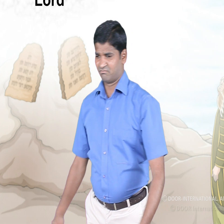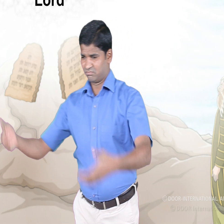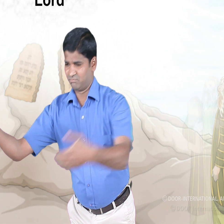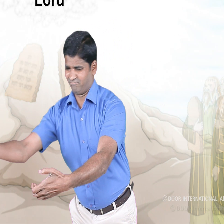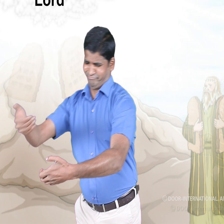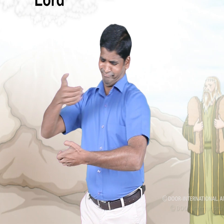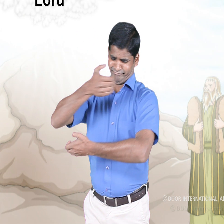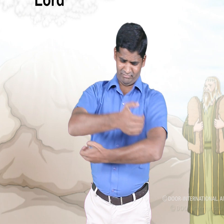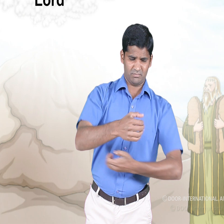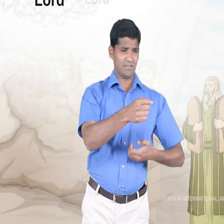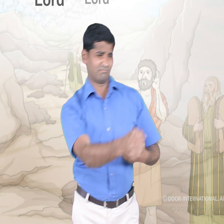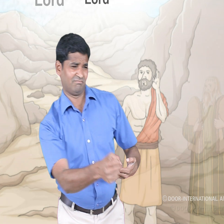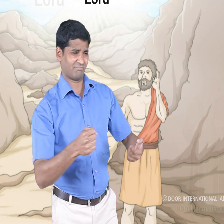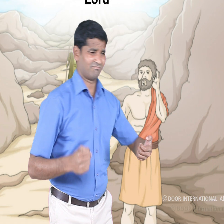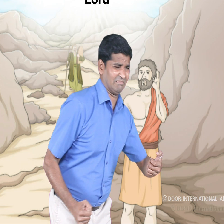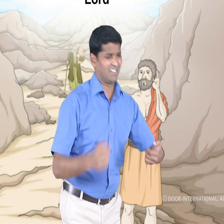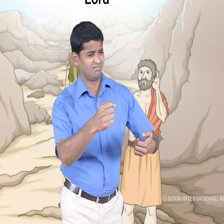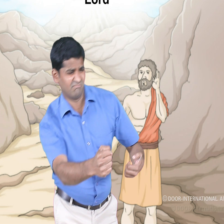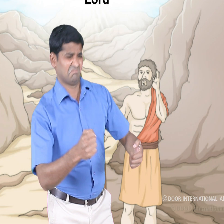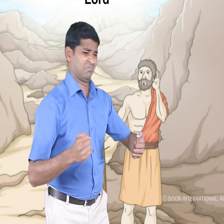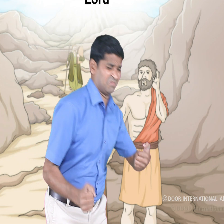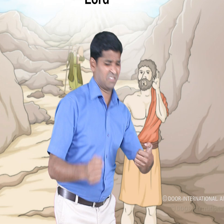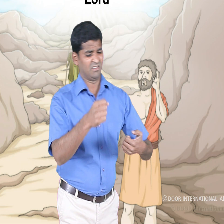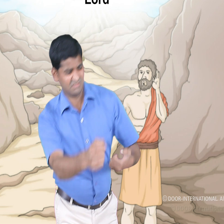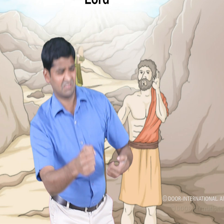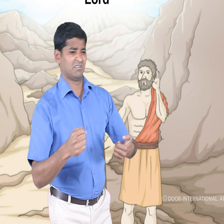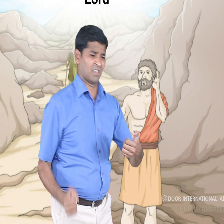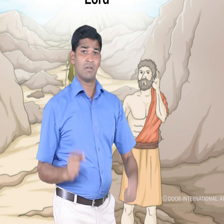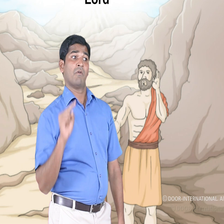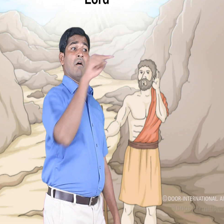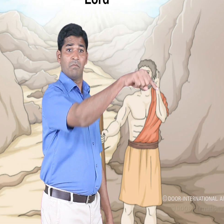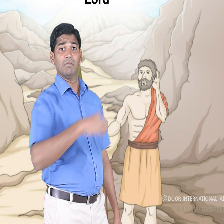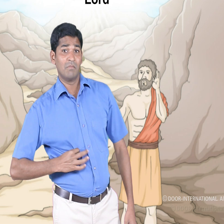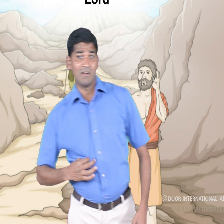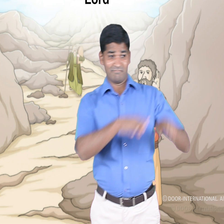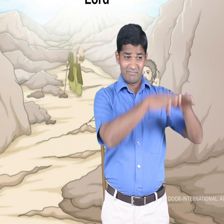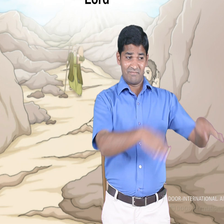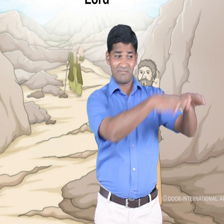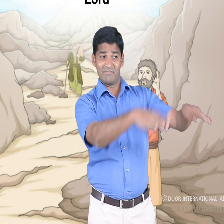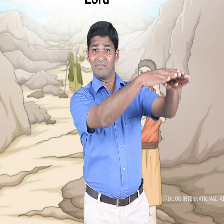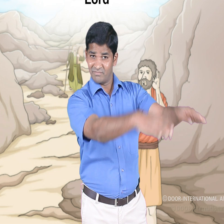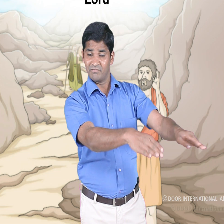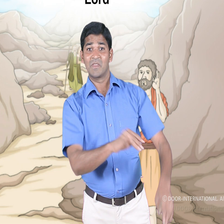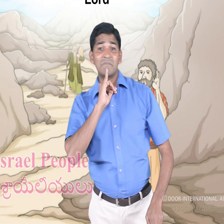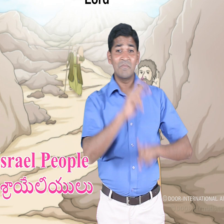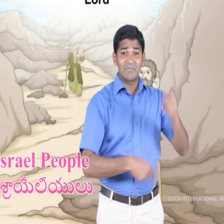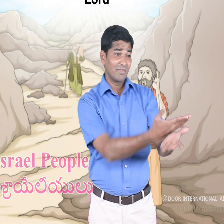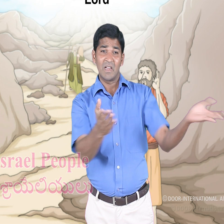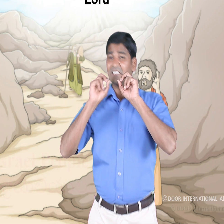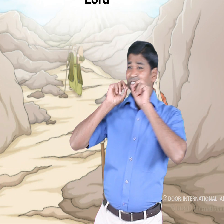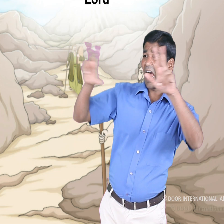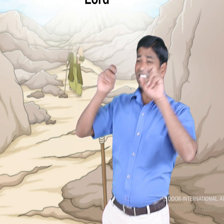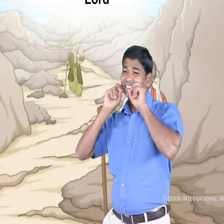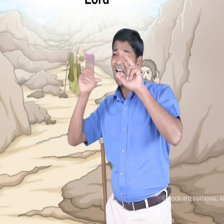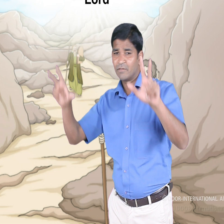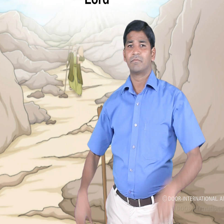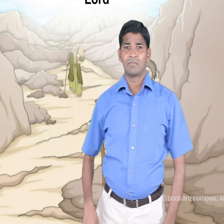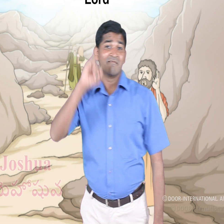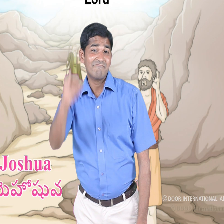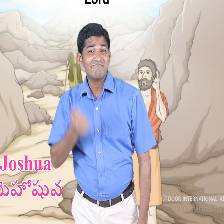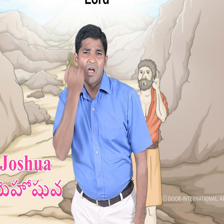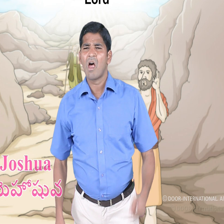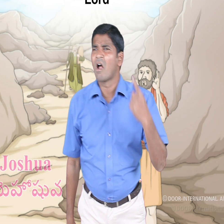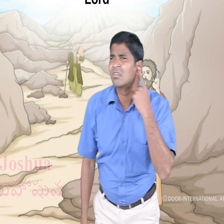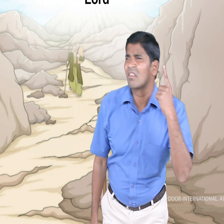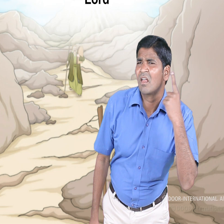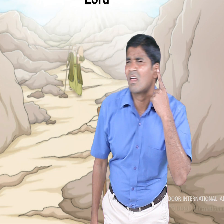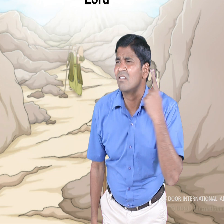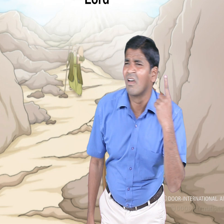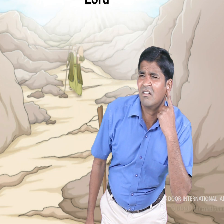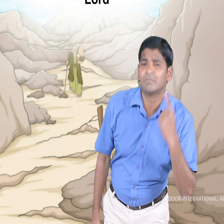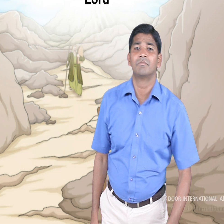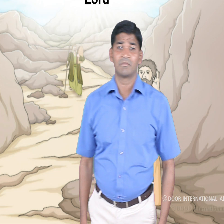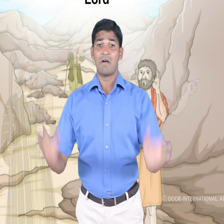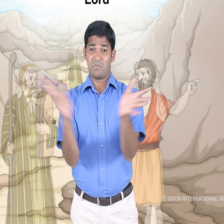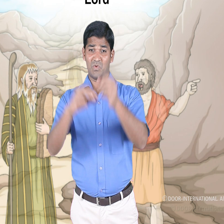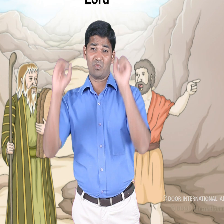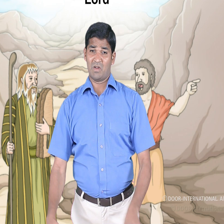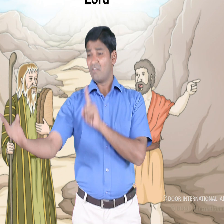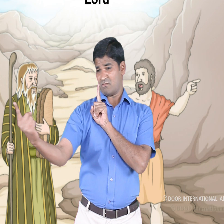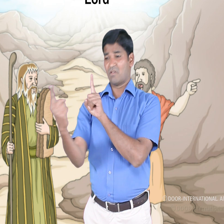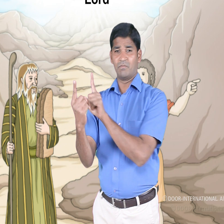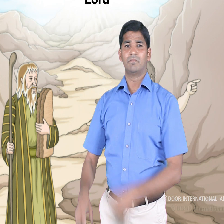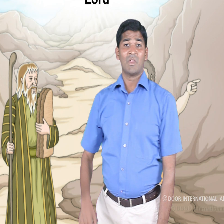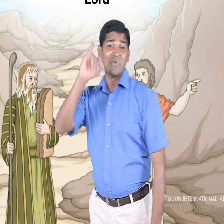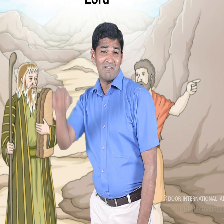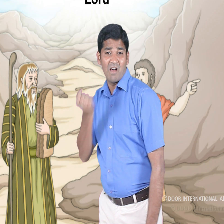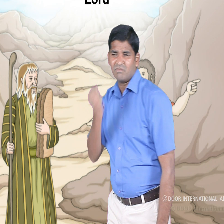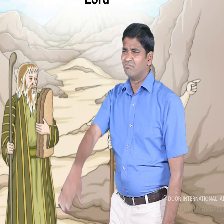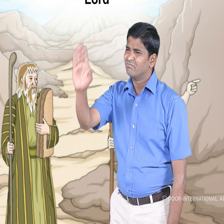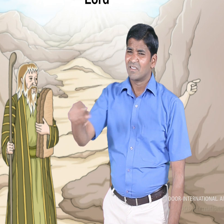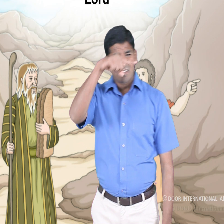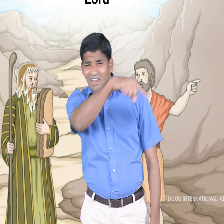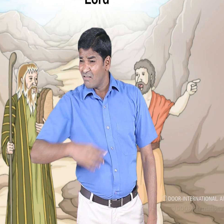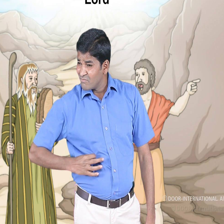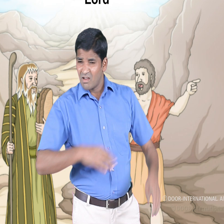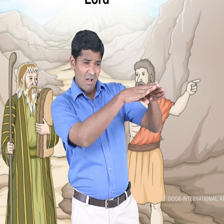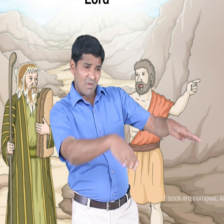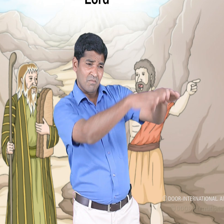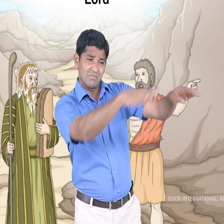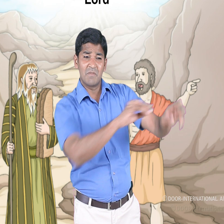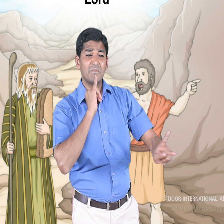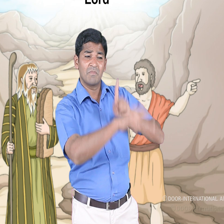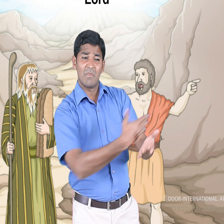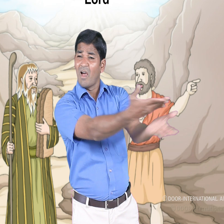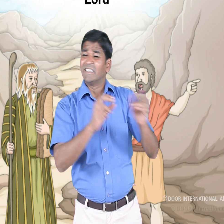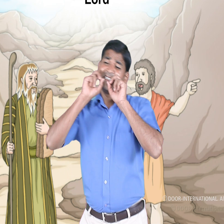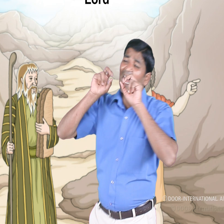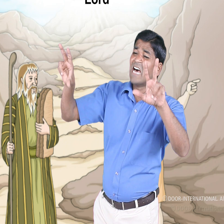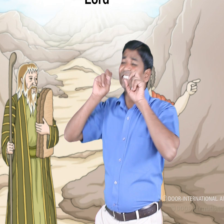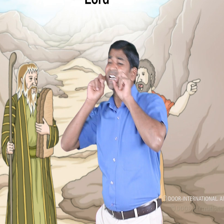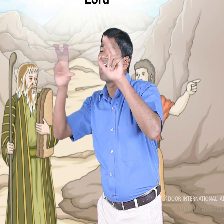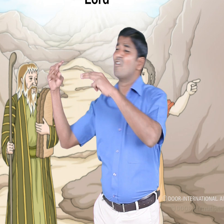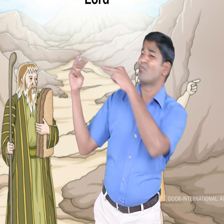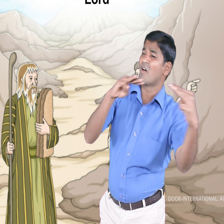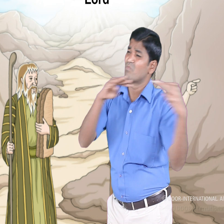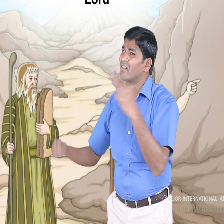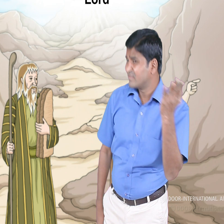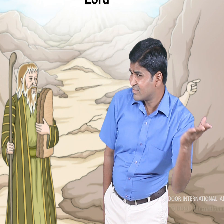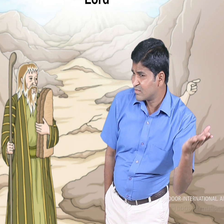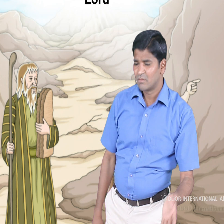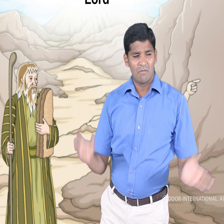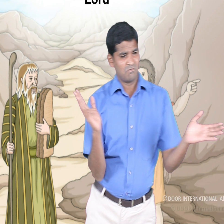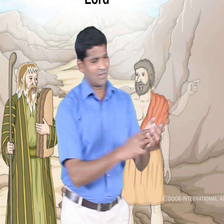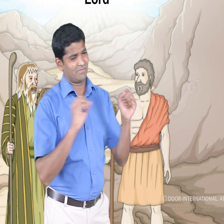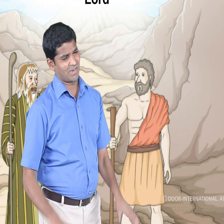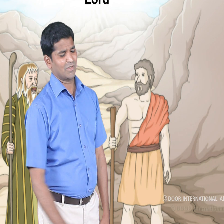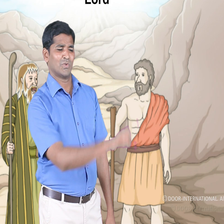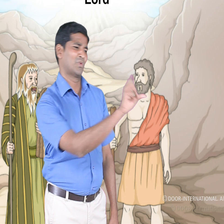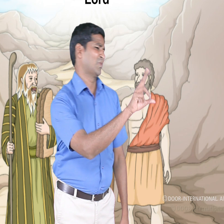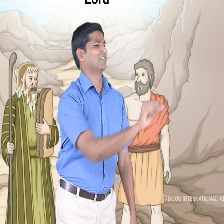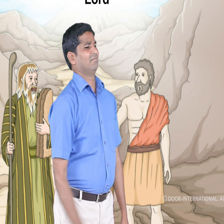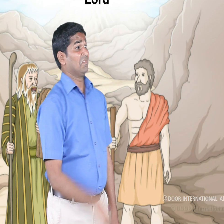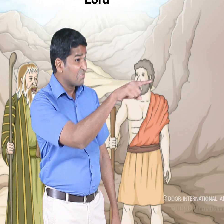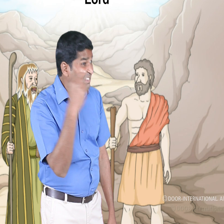When Joshua heard the sound of the people shouting, he said to Moses, “The sound of war is in the camp.”